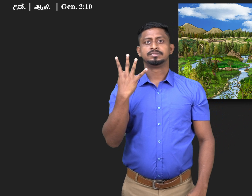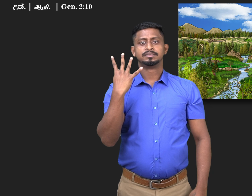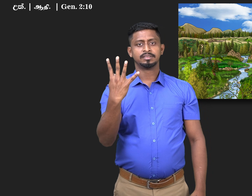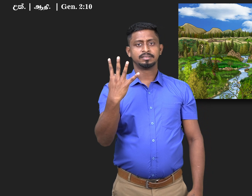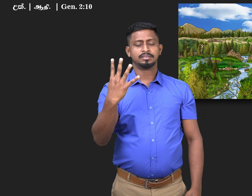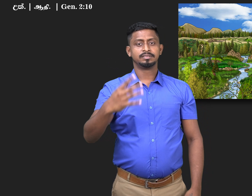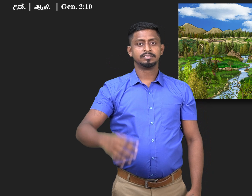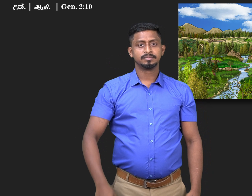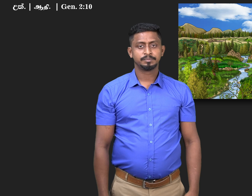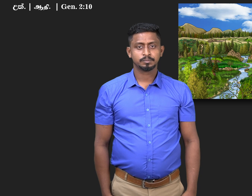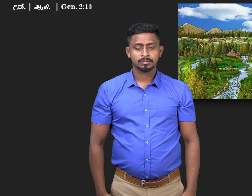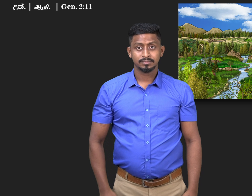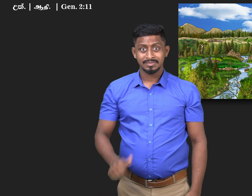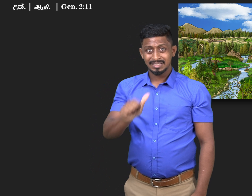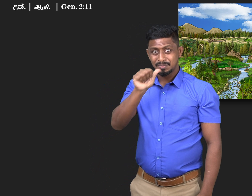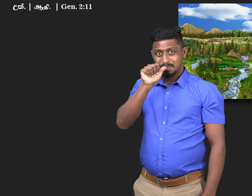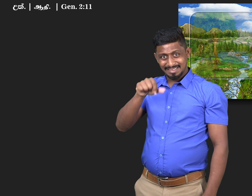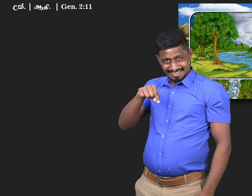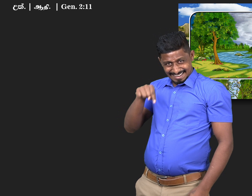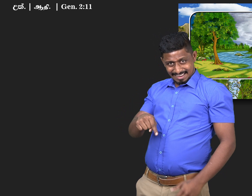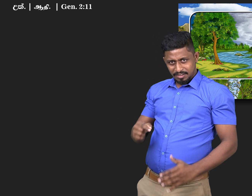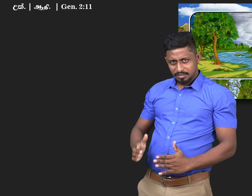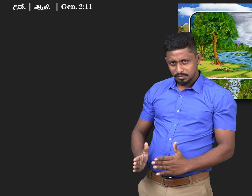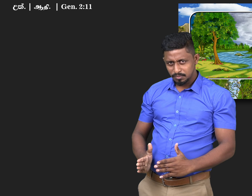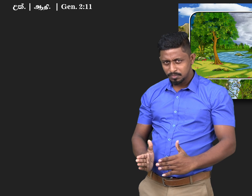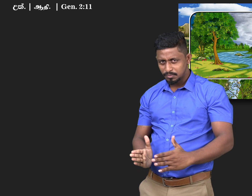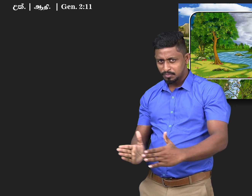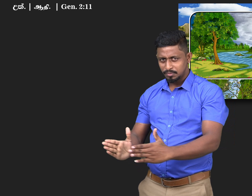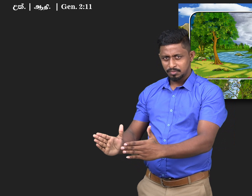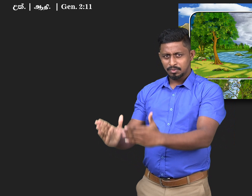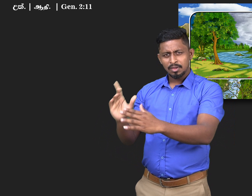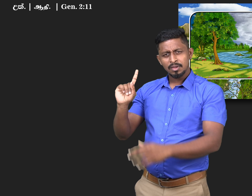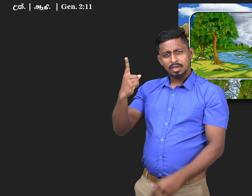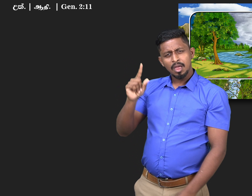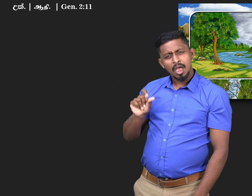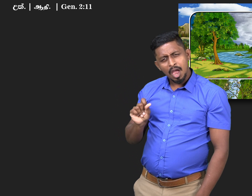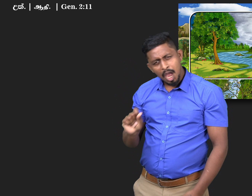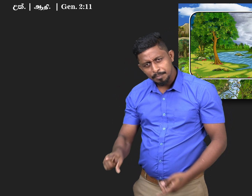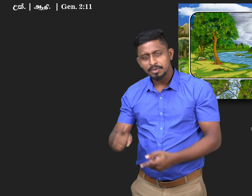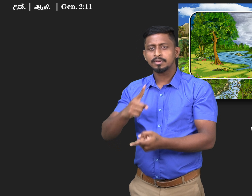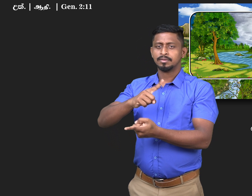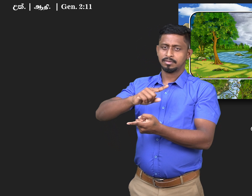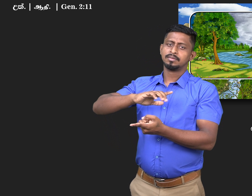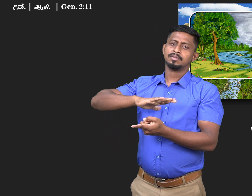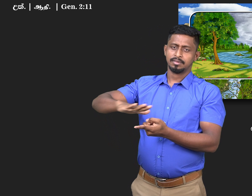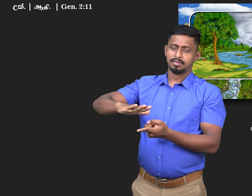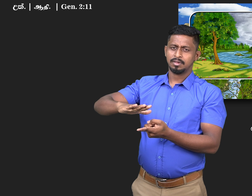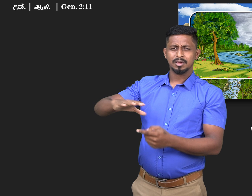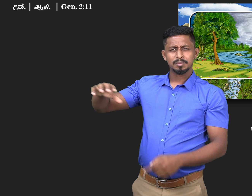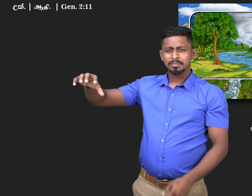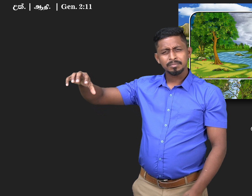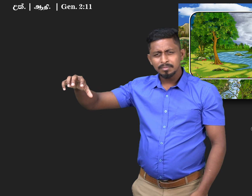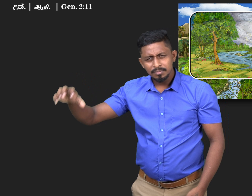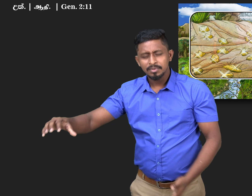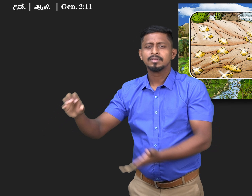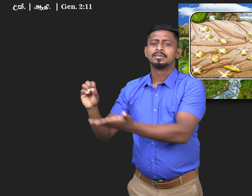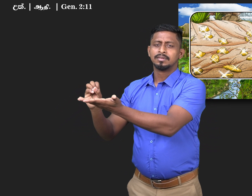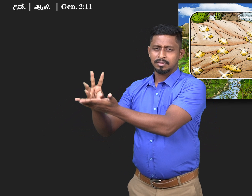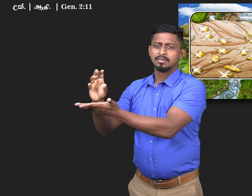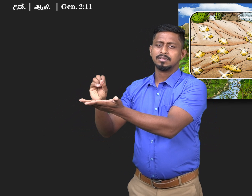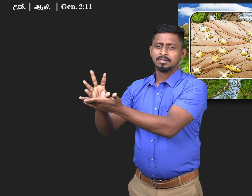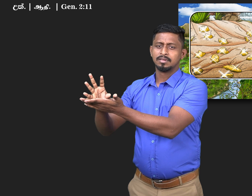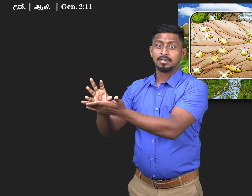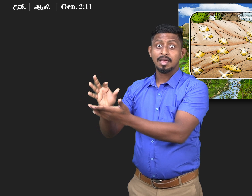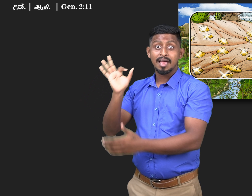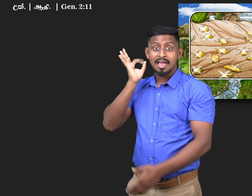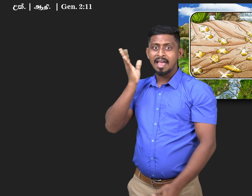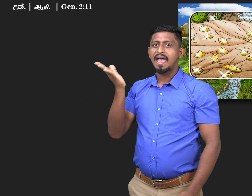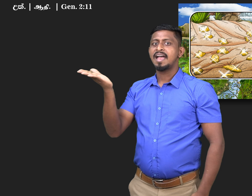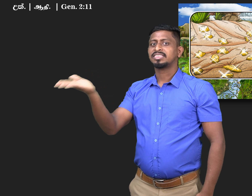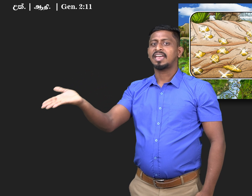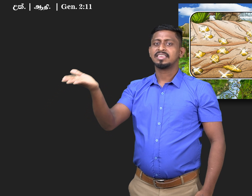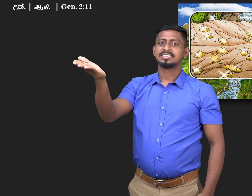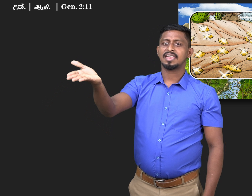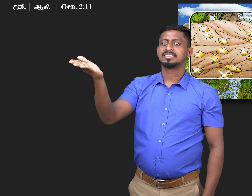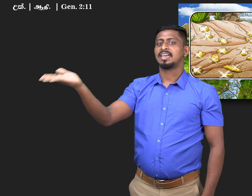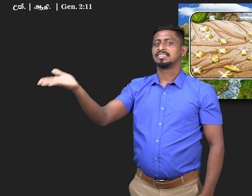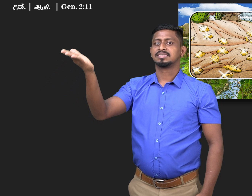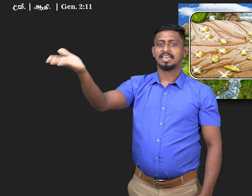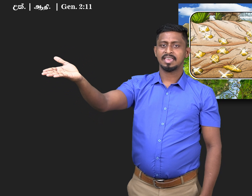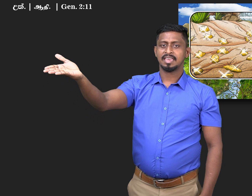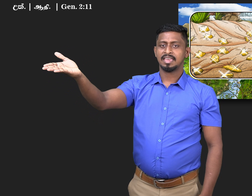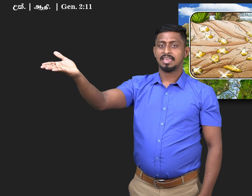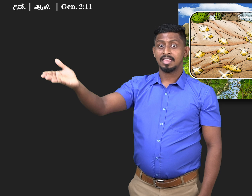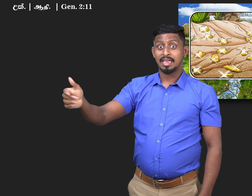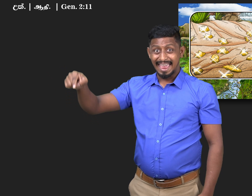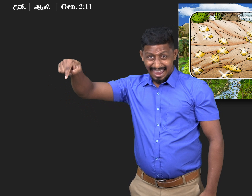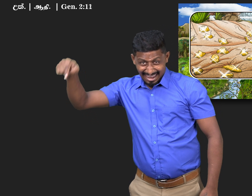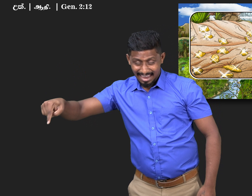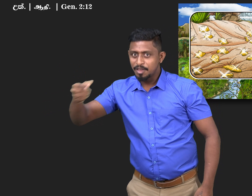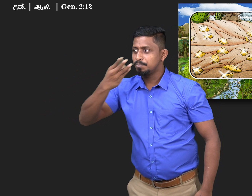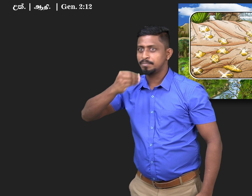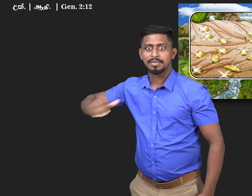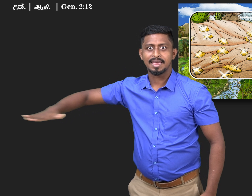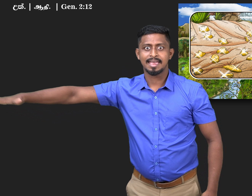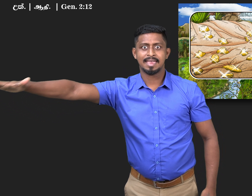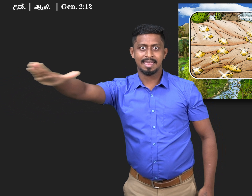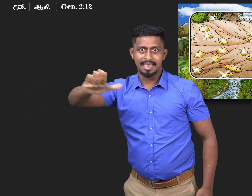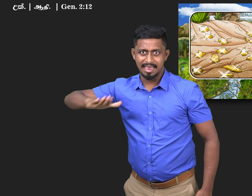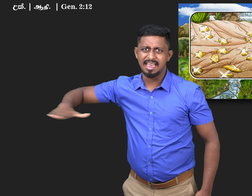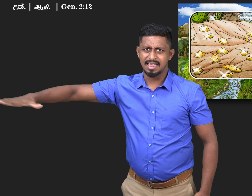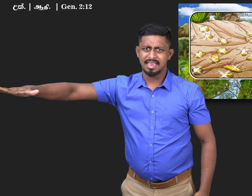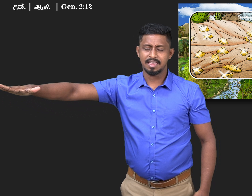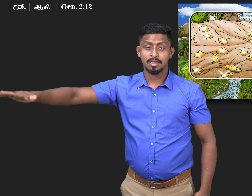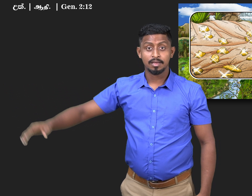it winds through the whole land of Havilah, where there is gold.